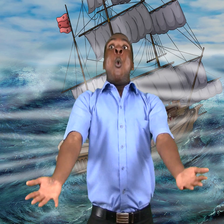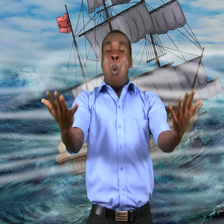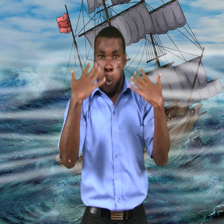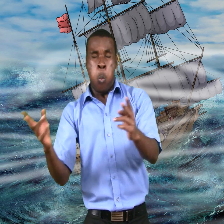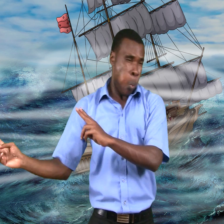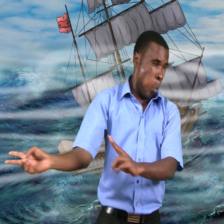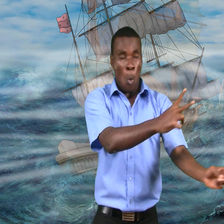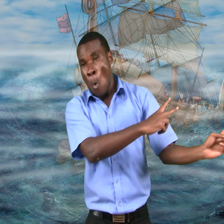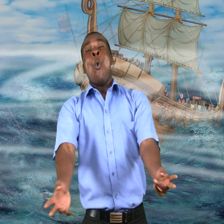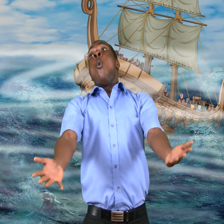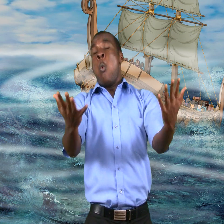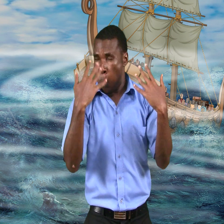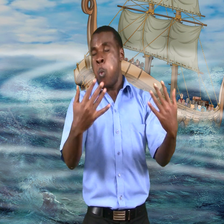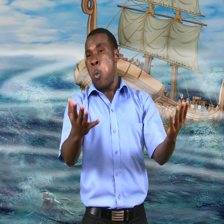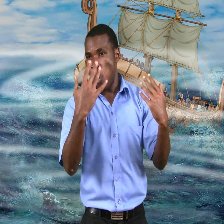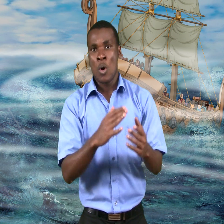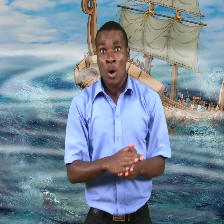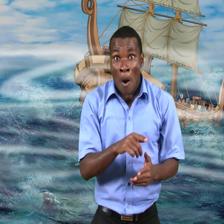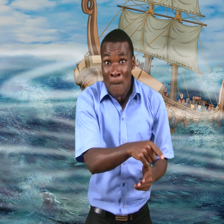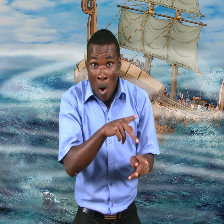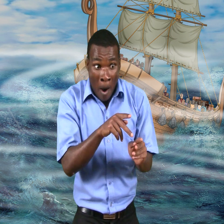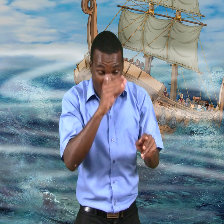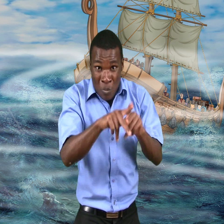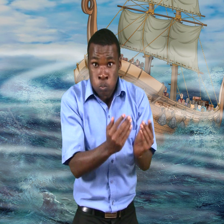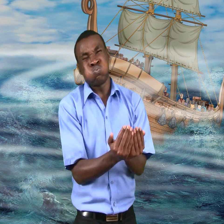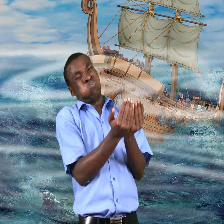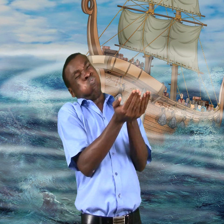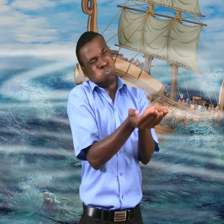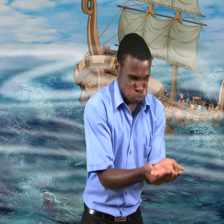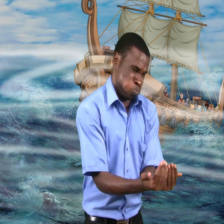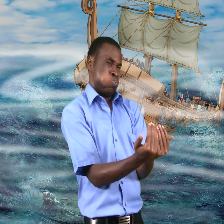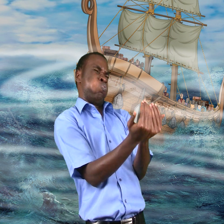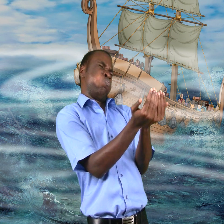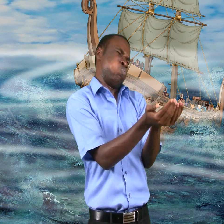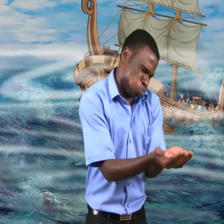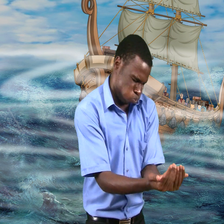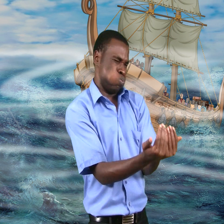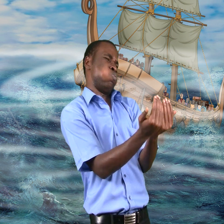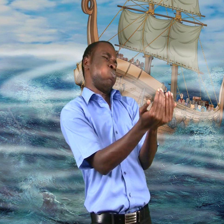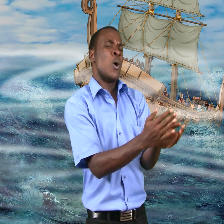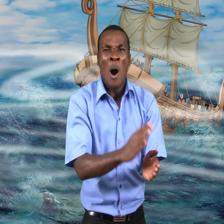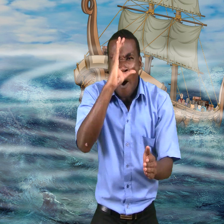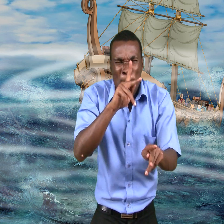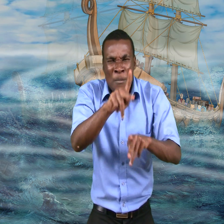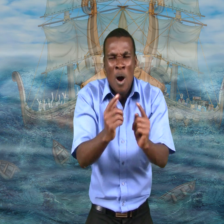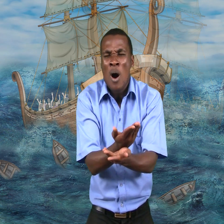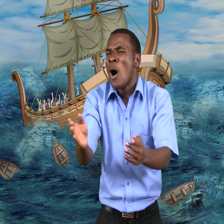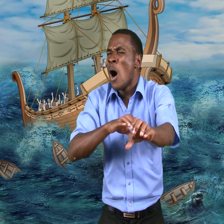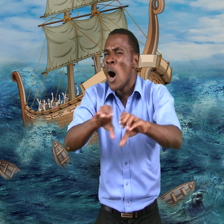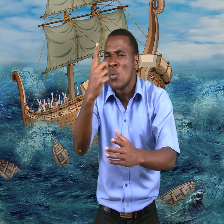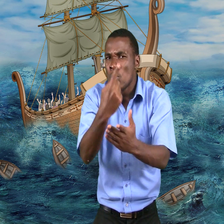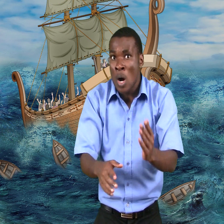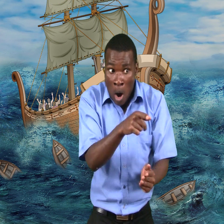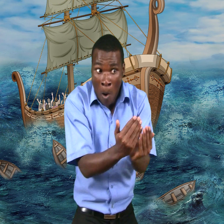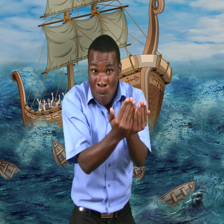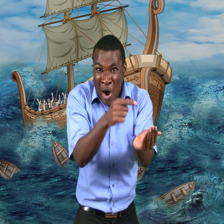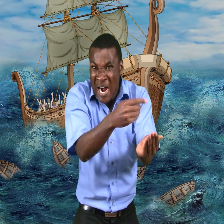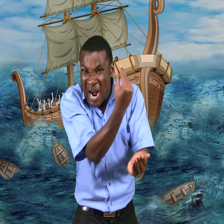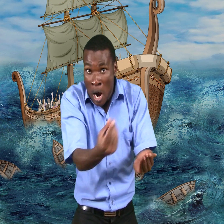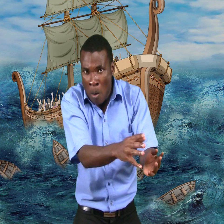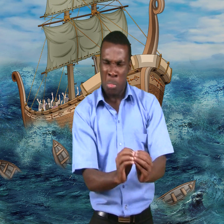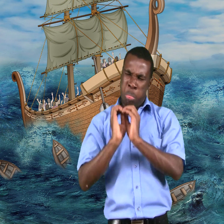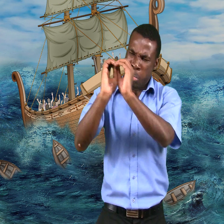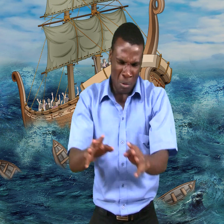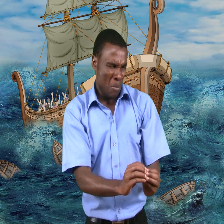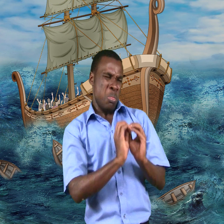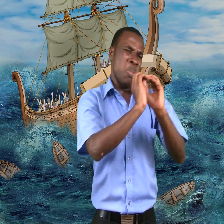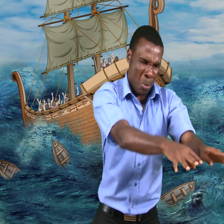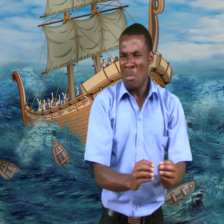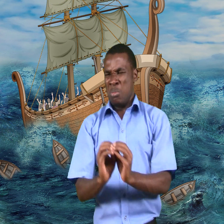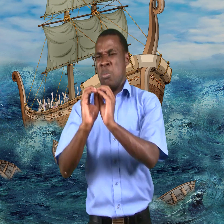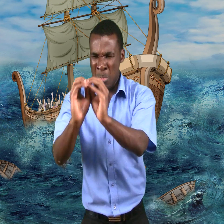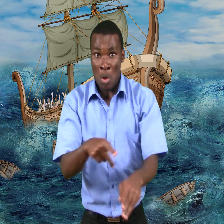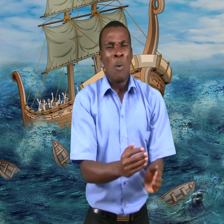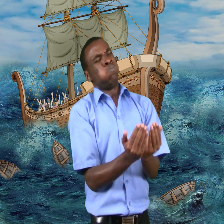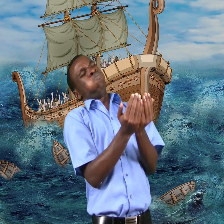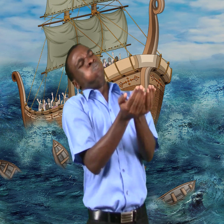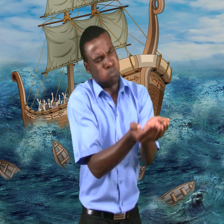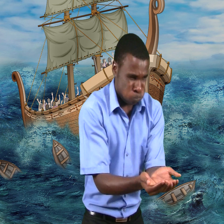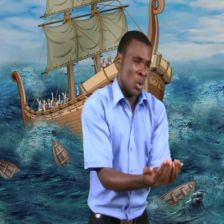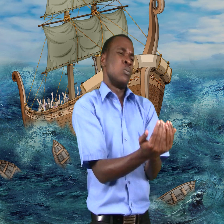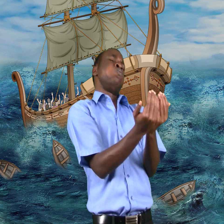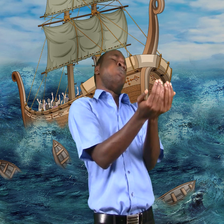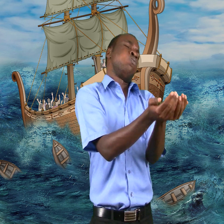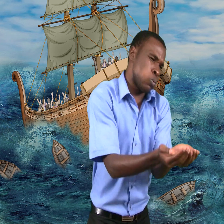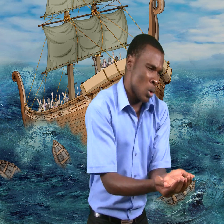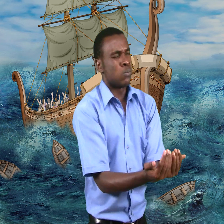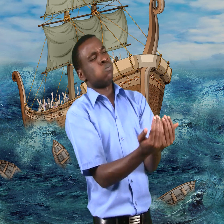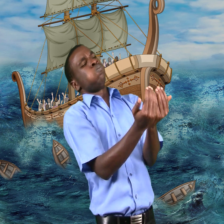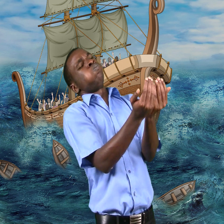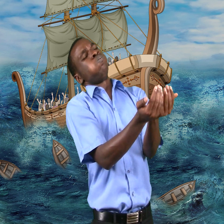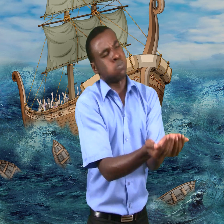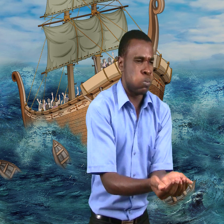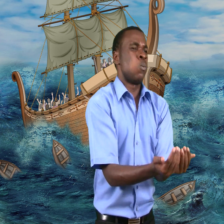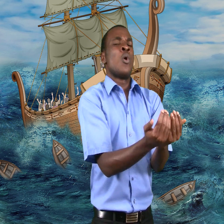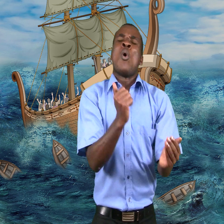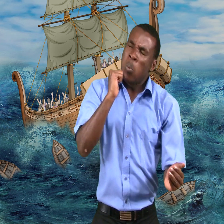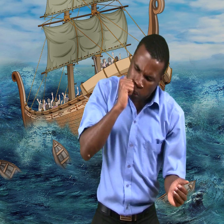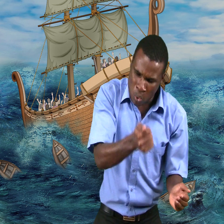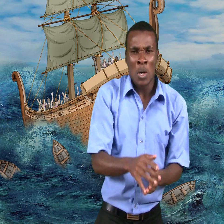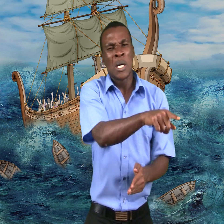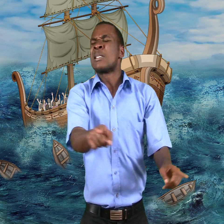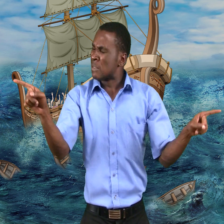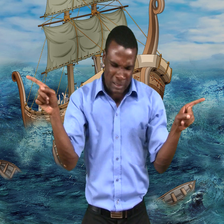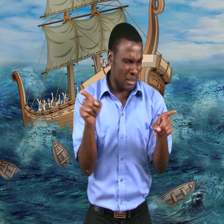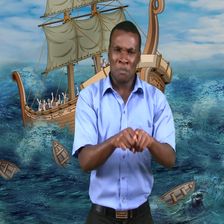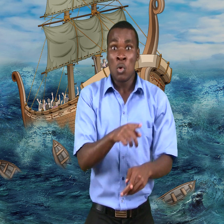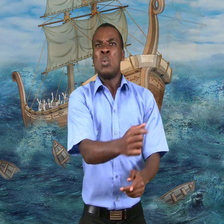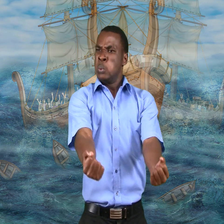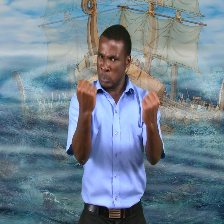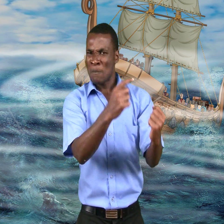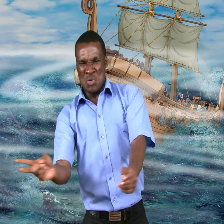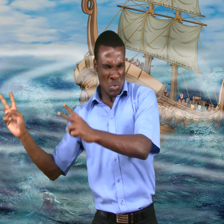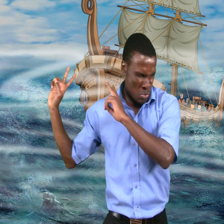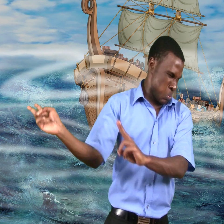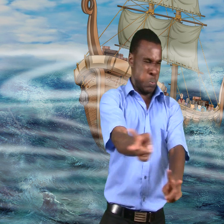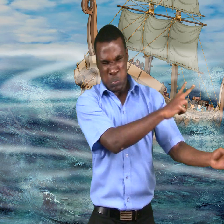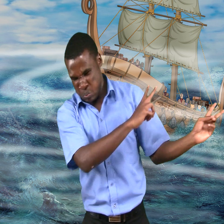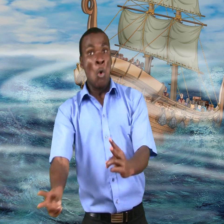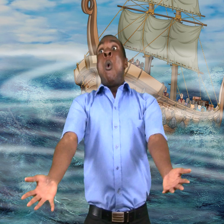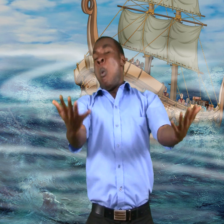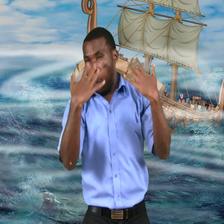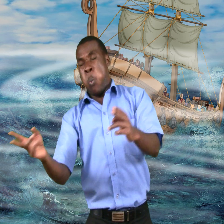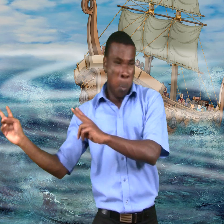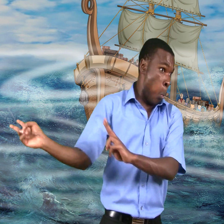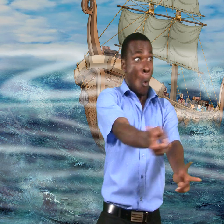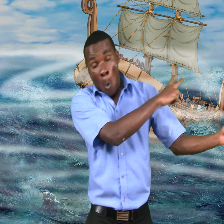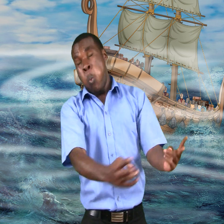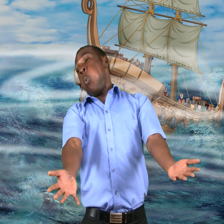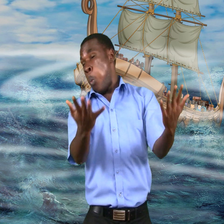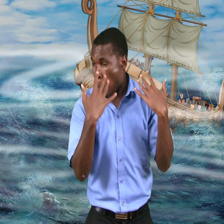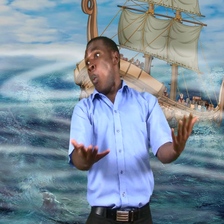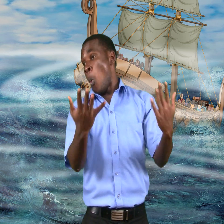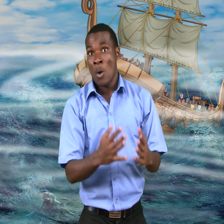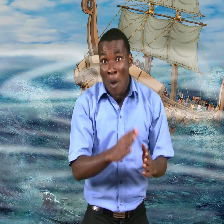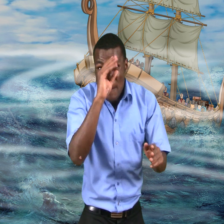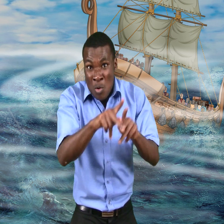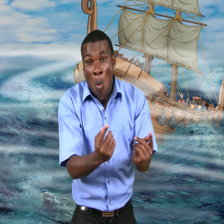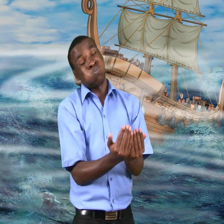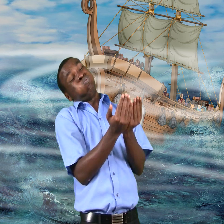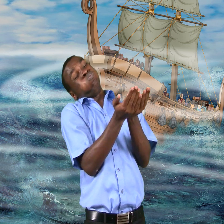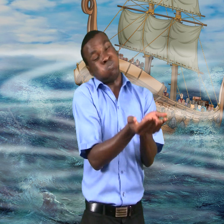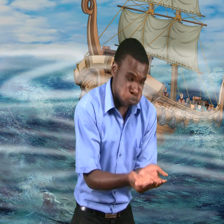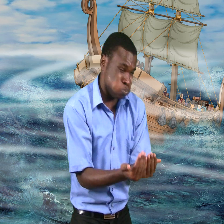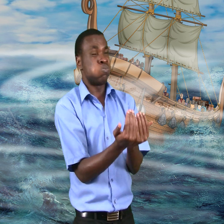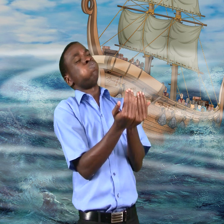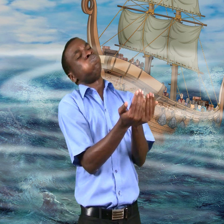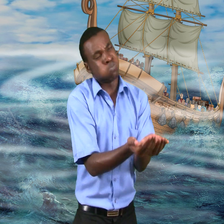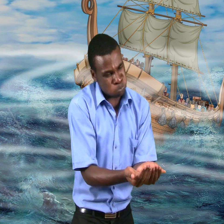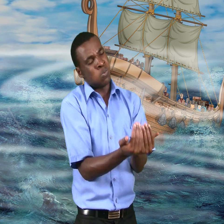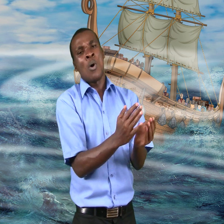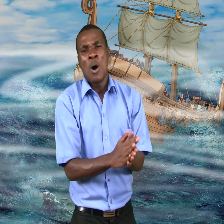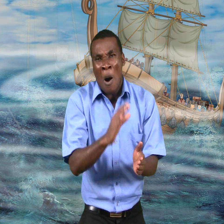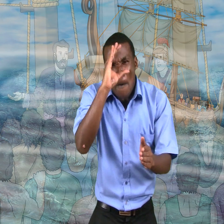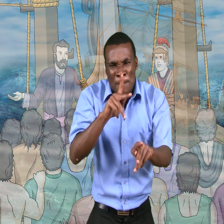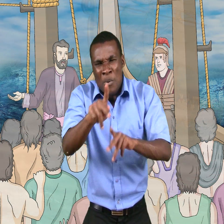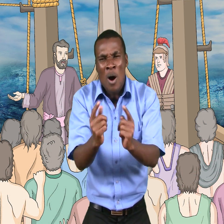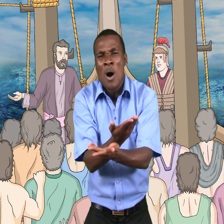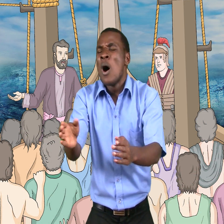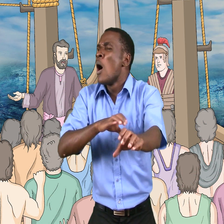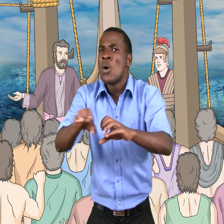When neither sun nor stars appeared for many days and the great storm continued to batter us, we abandoned all hope of being saved.